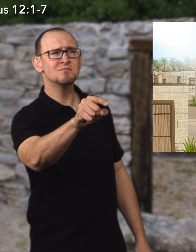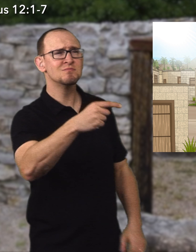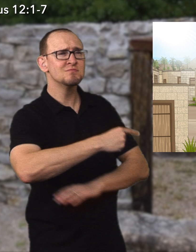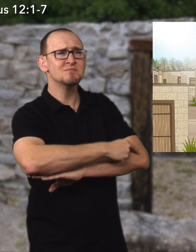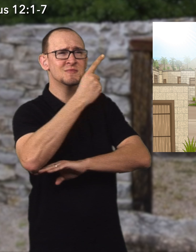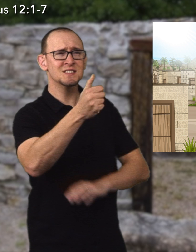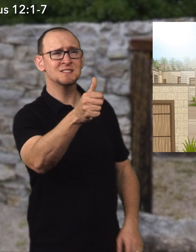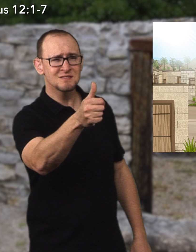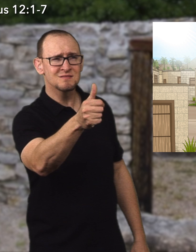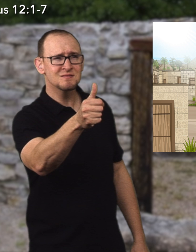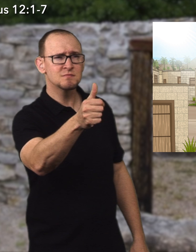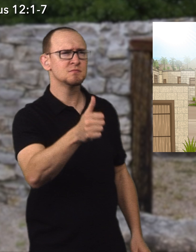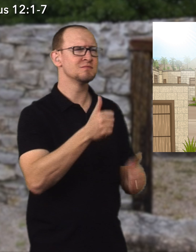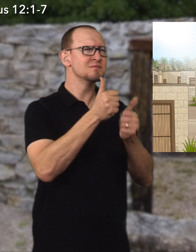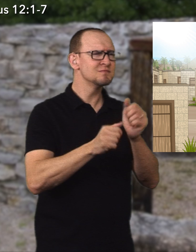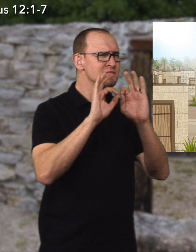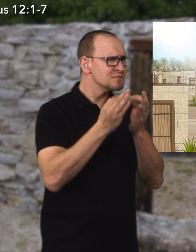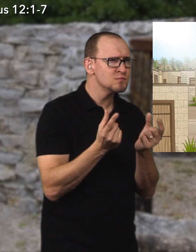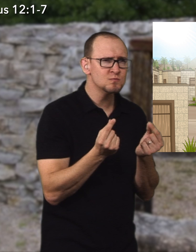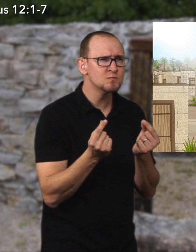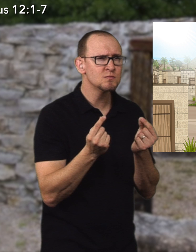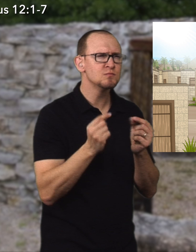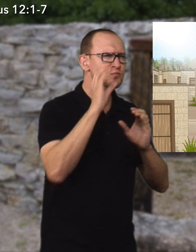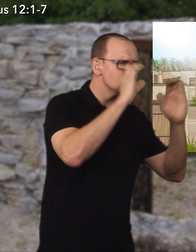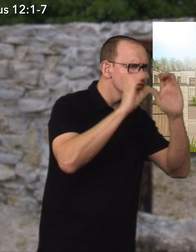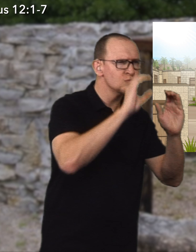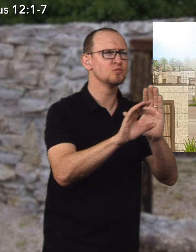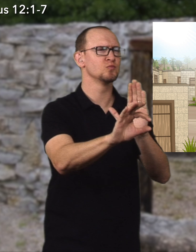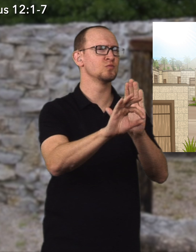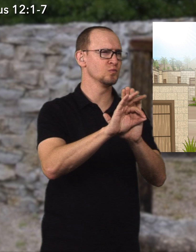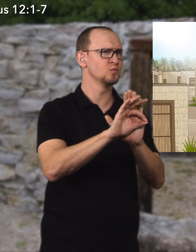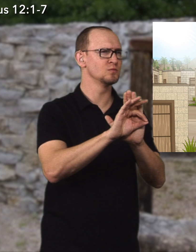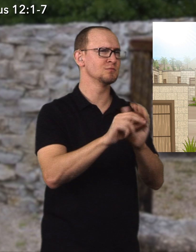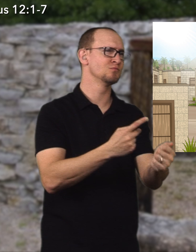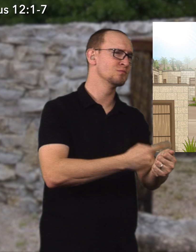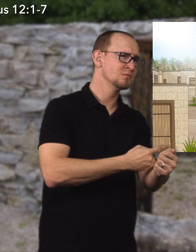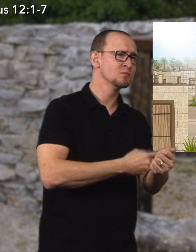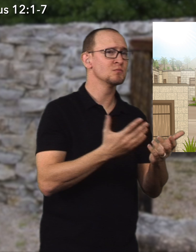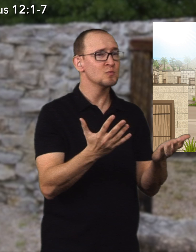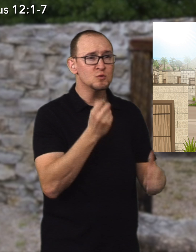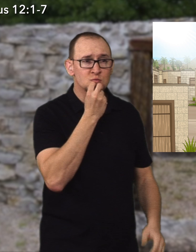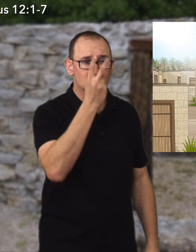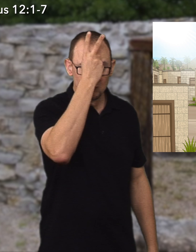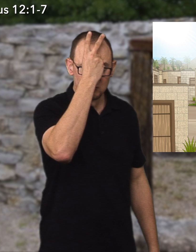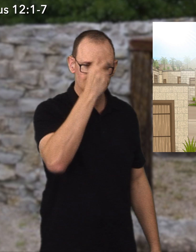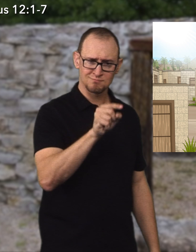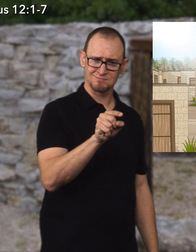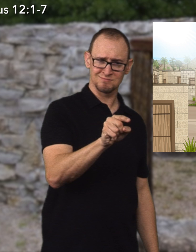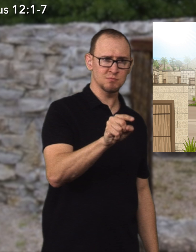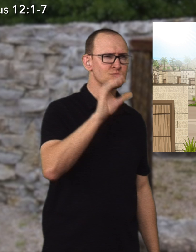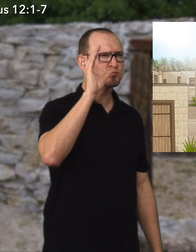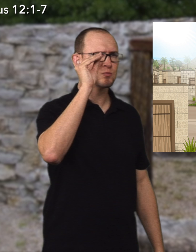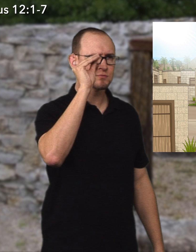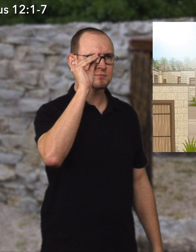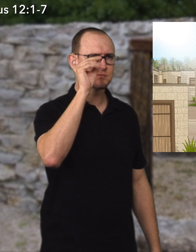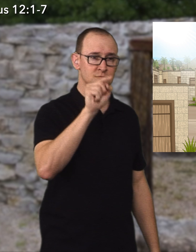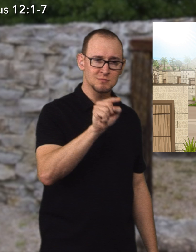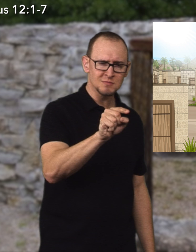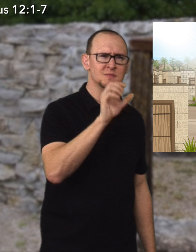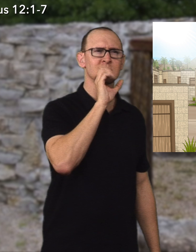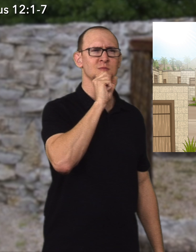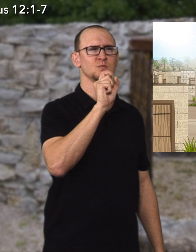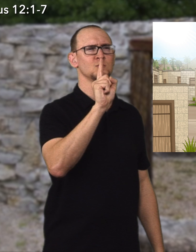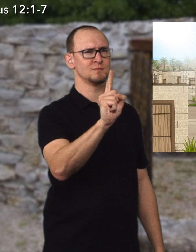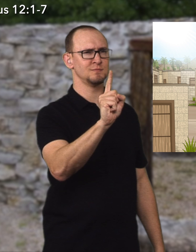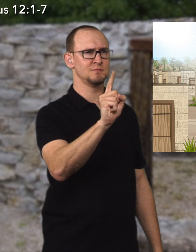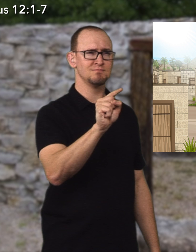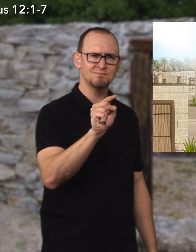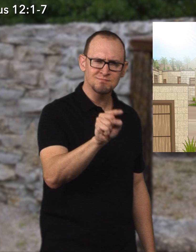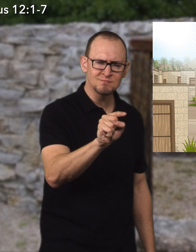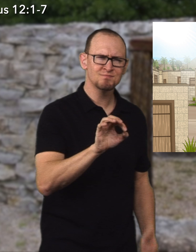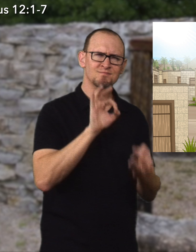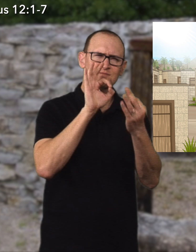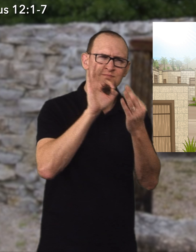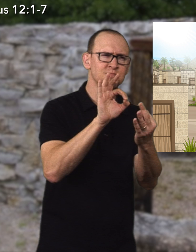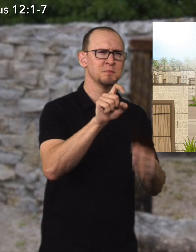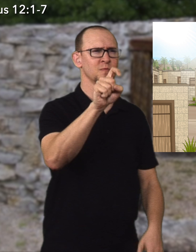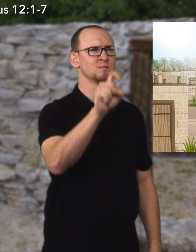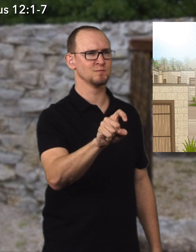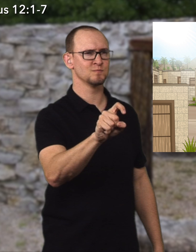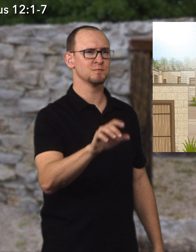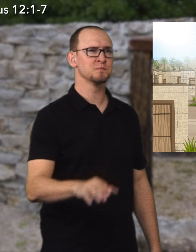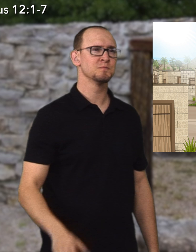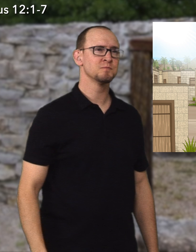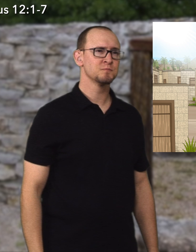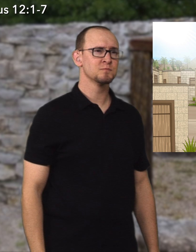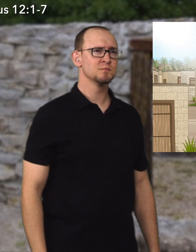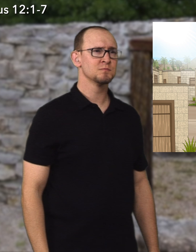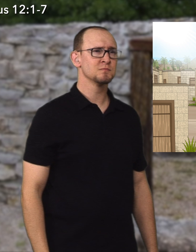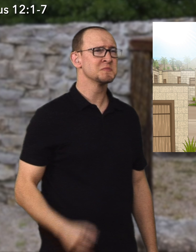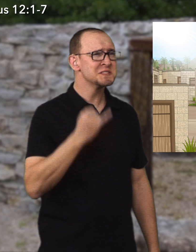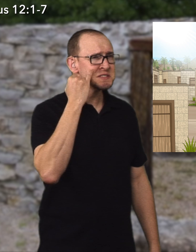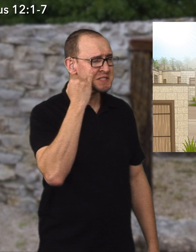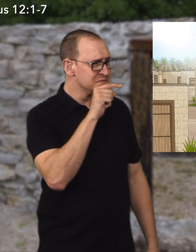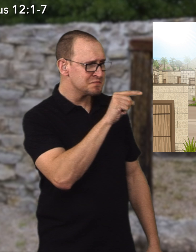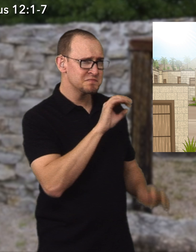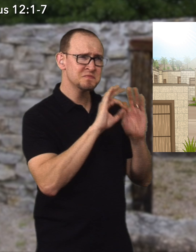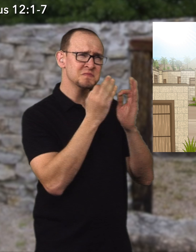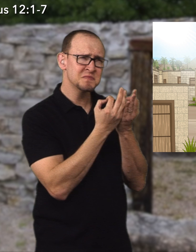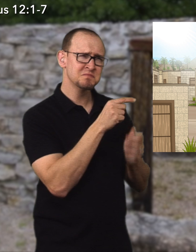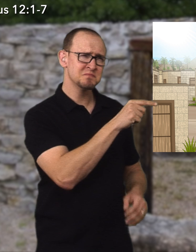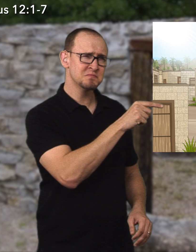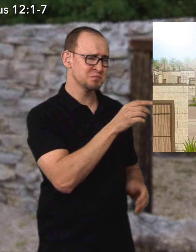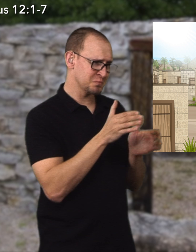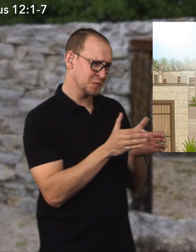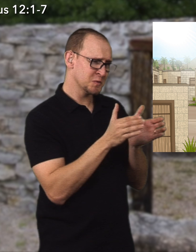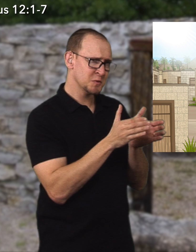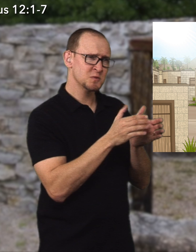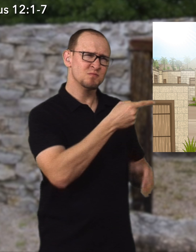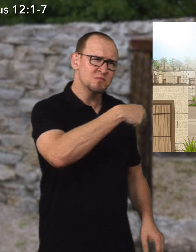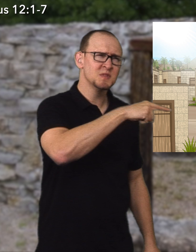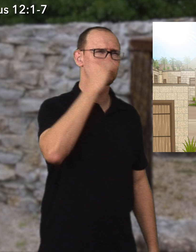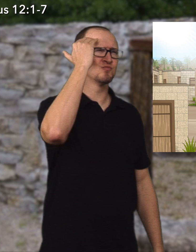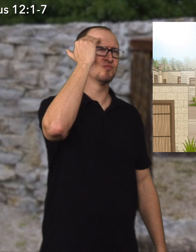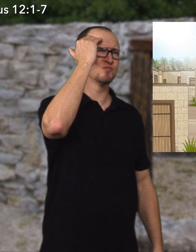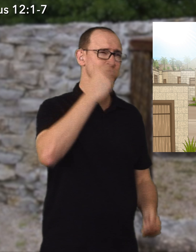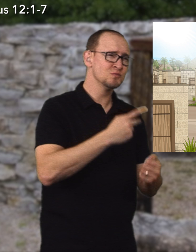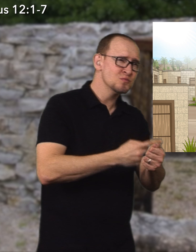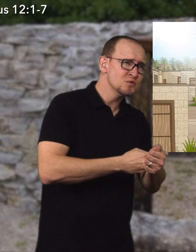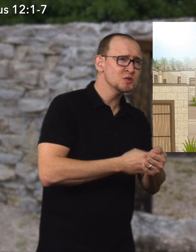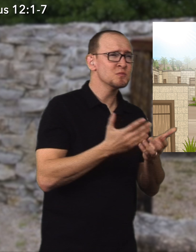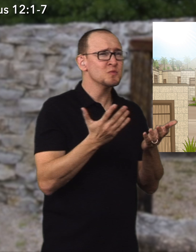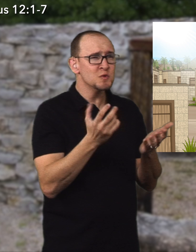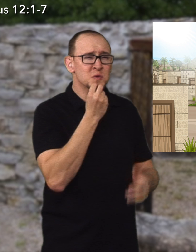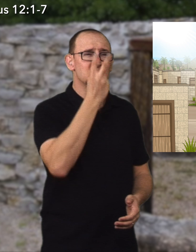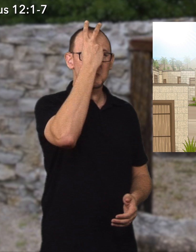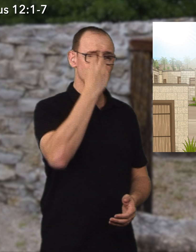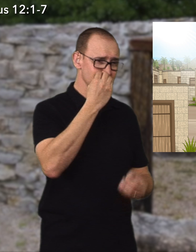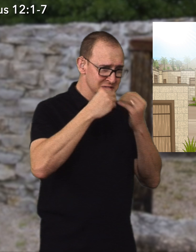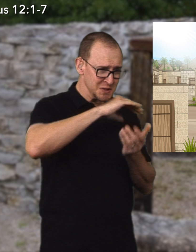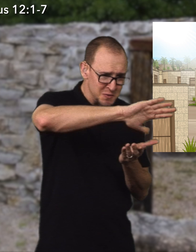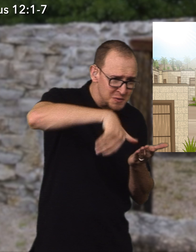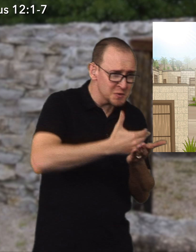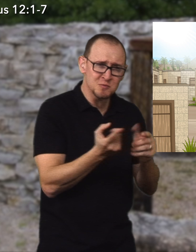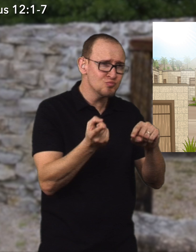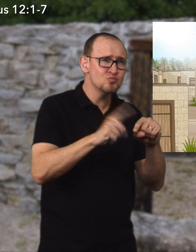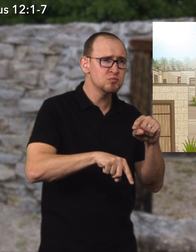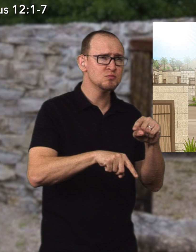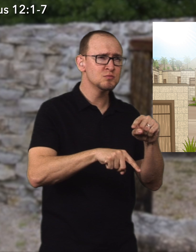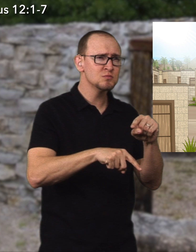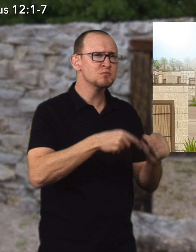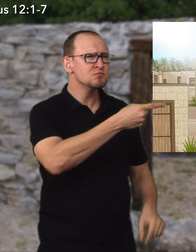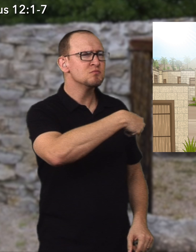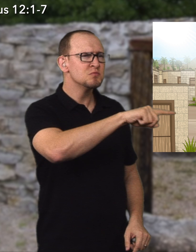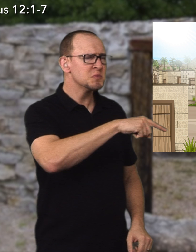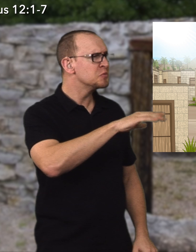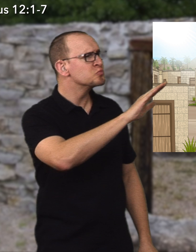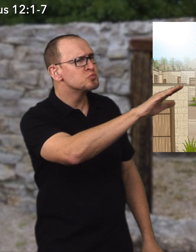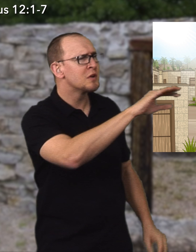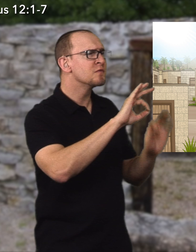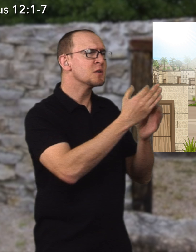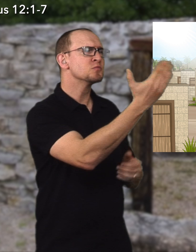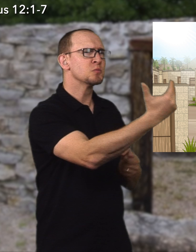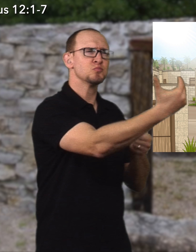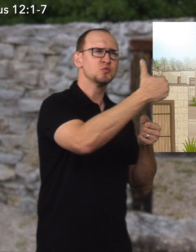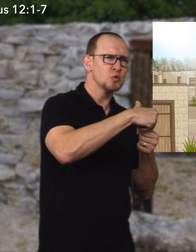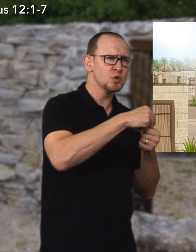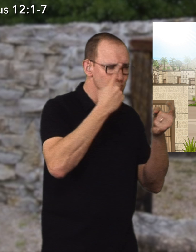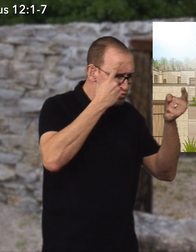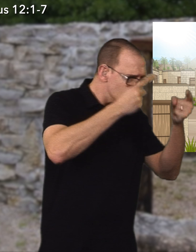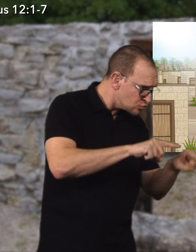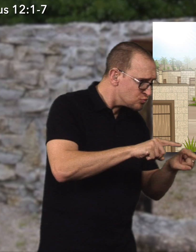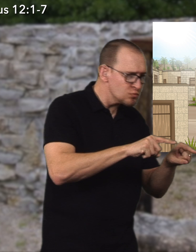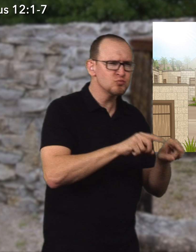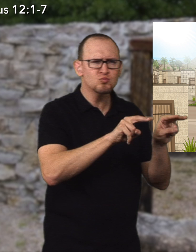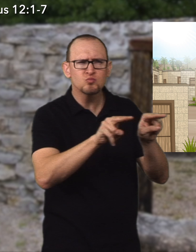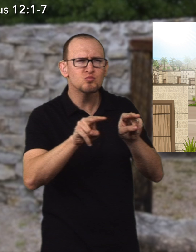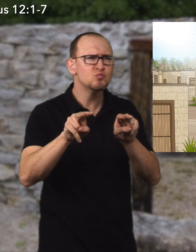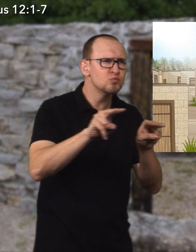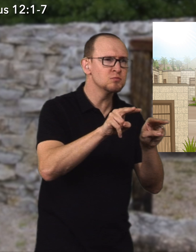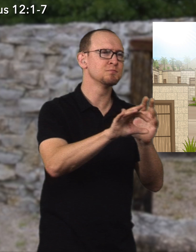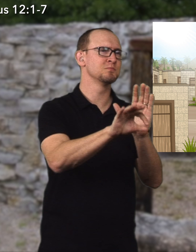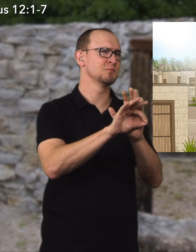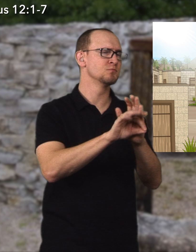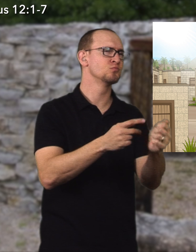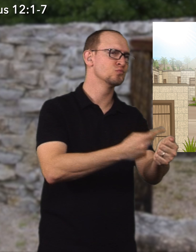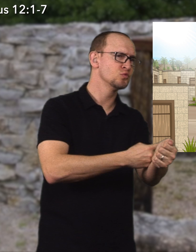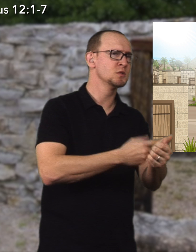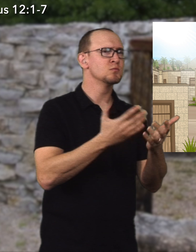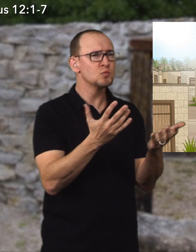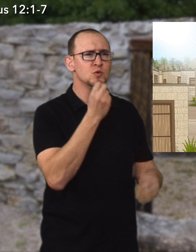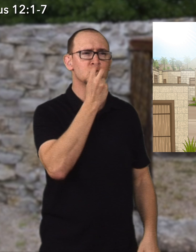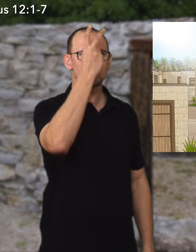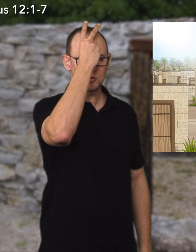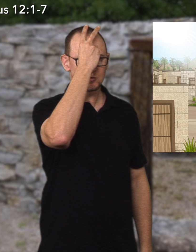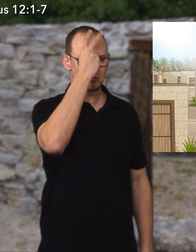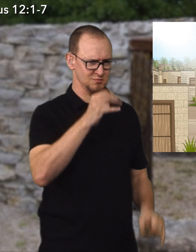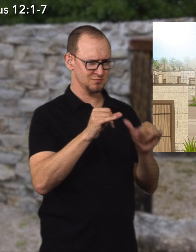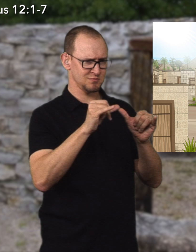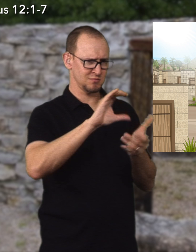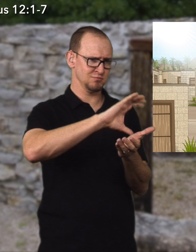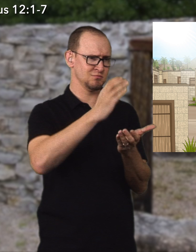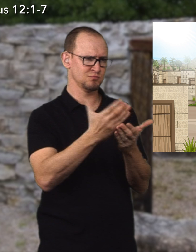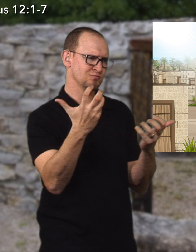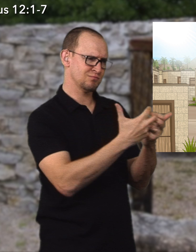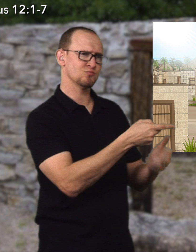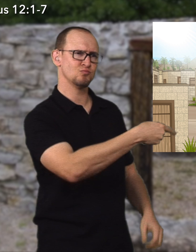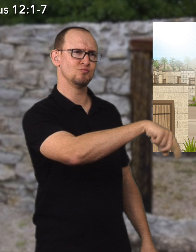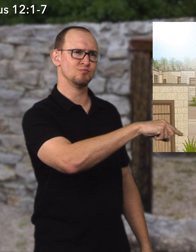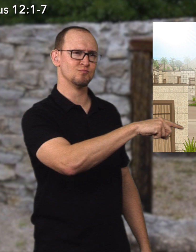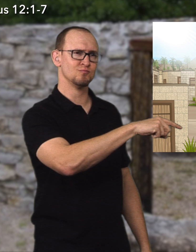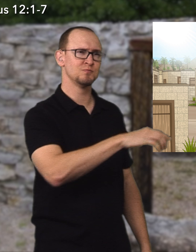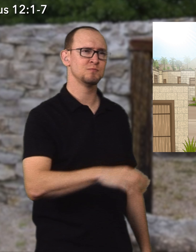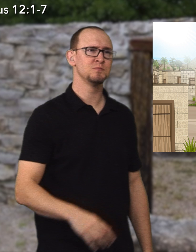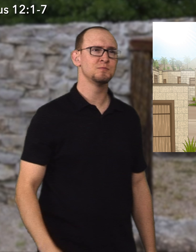Your lamb must be an unblemished year-old male, and you may take it from the sheep or the goats.